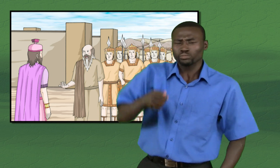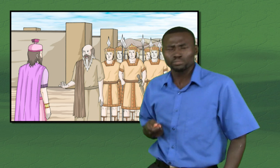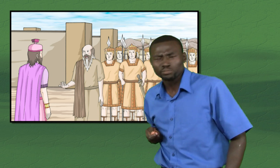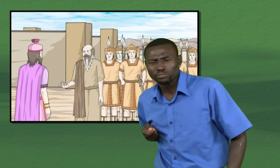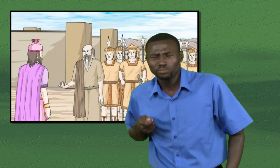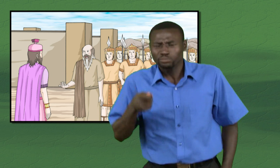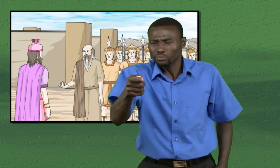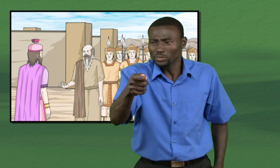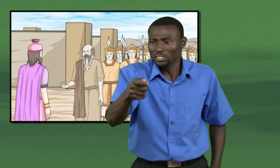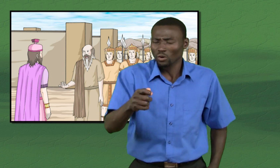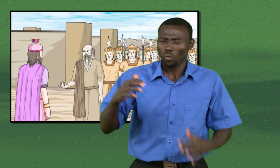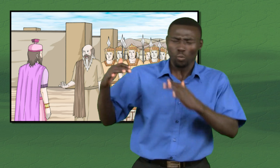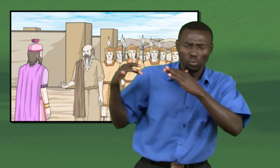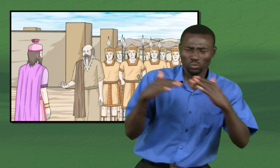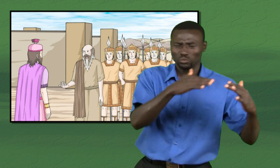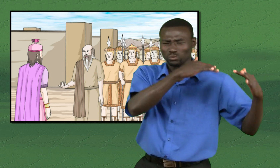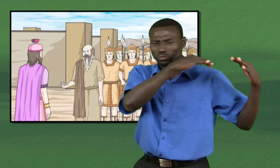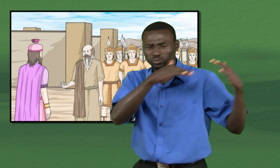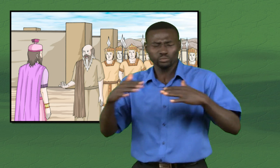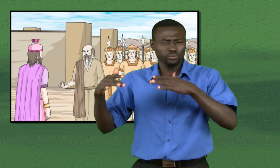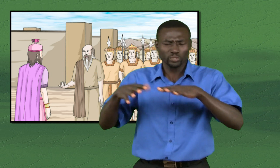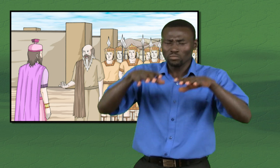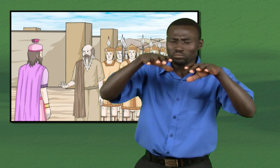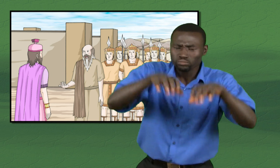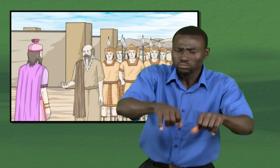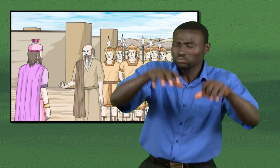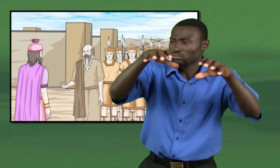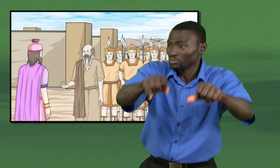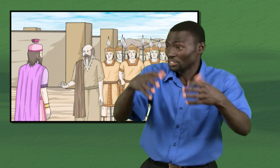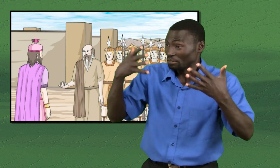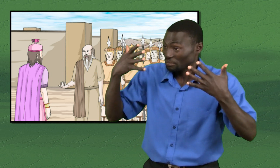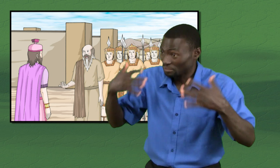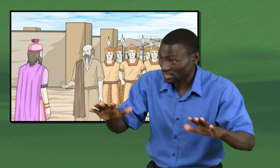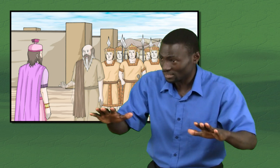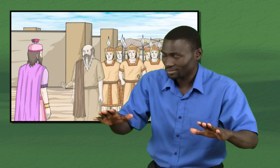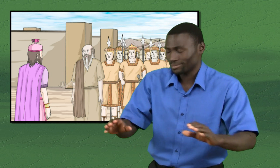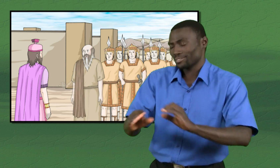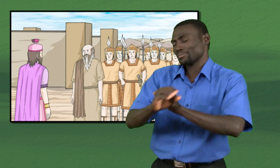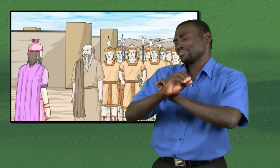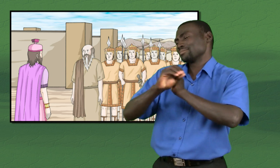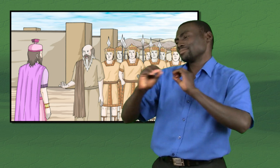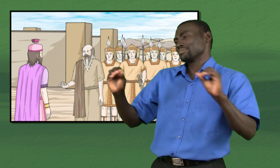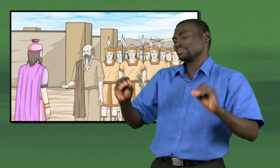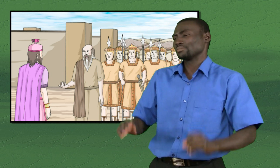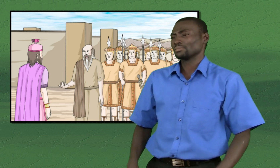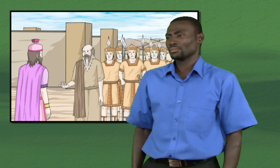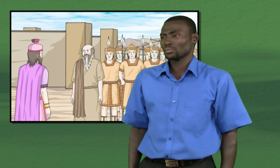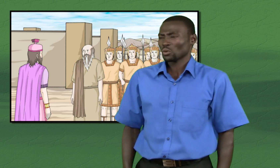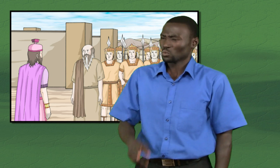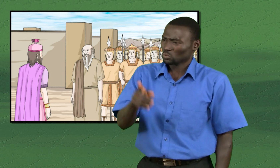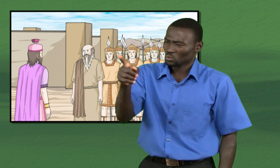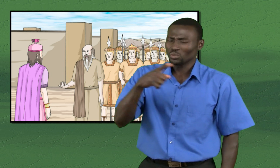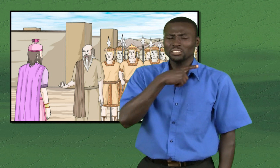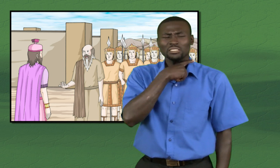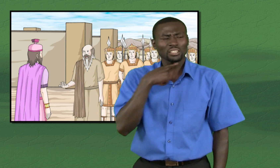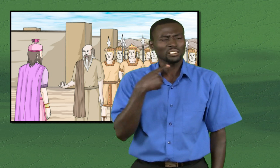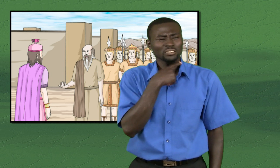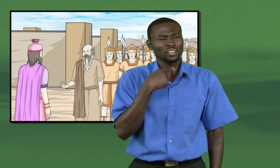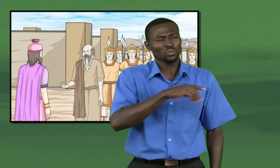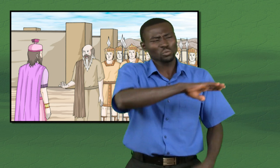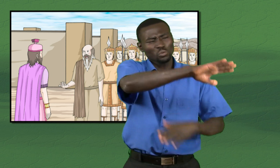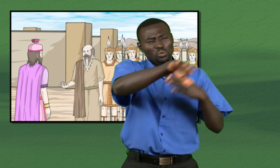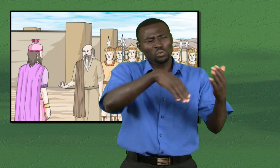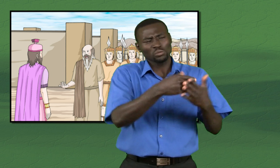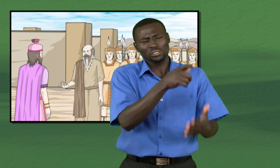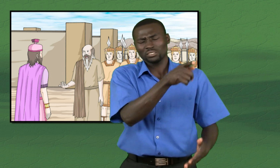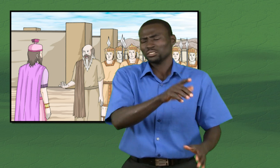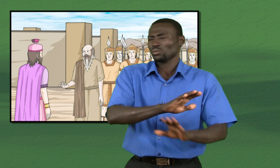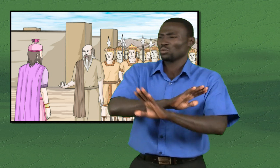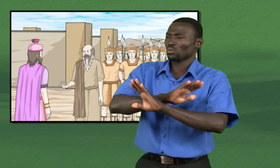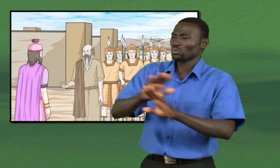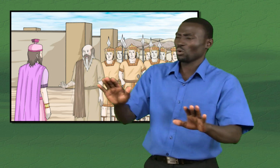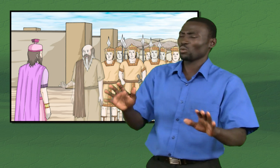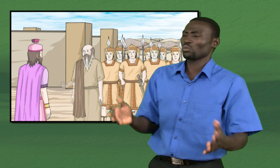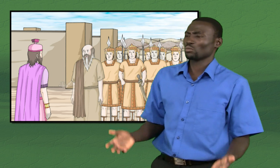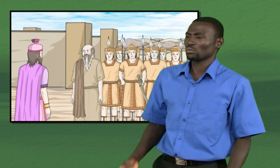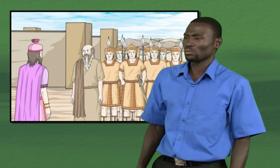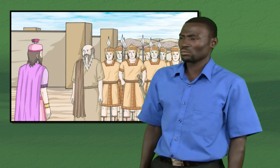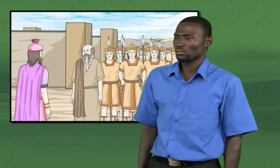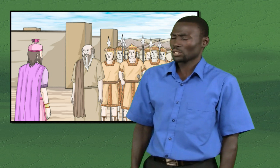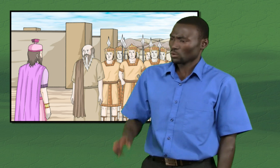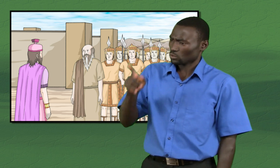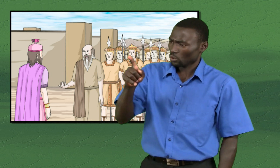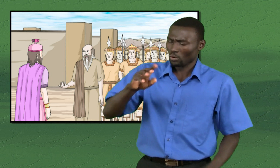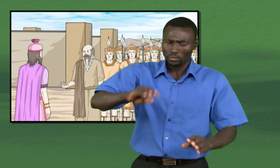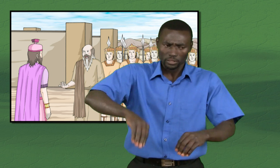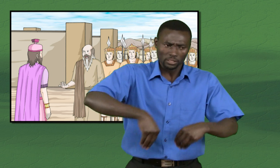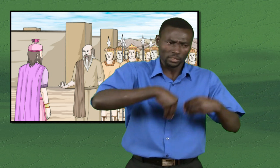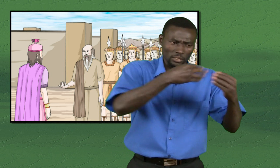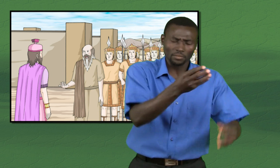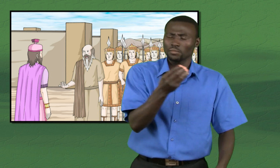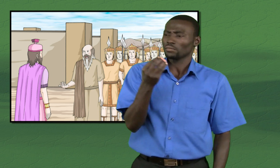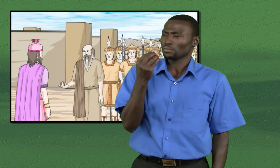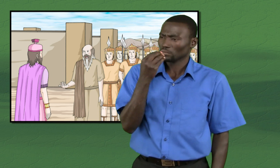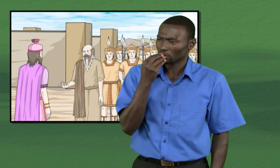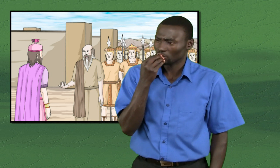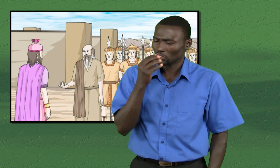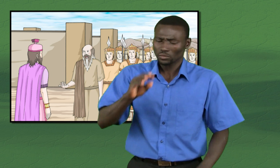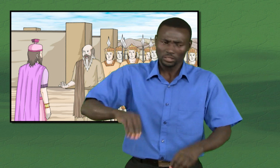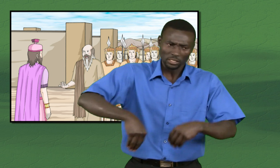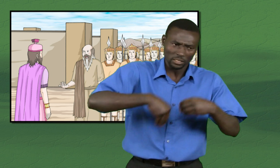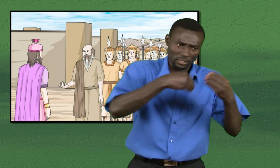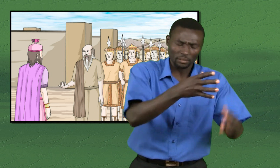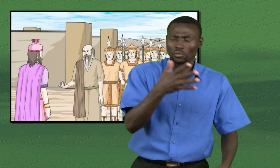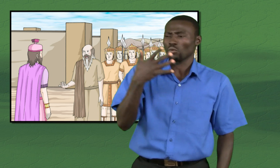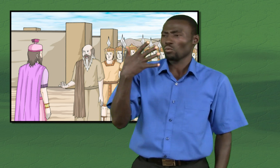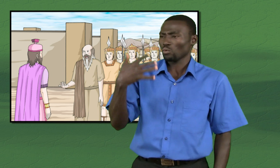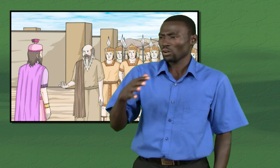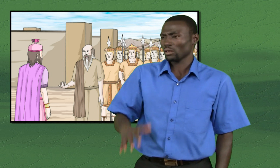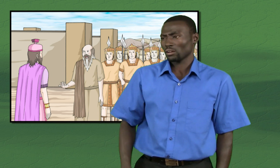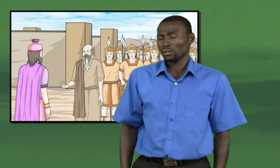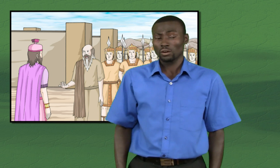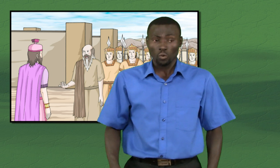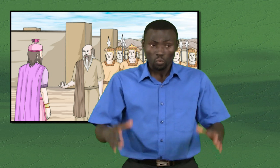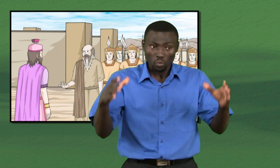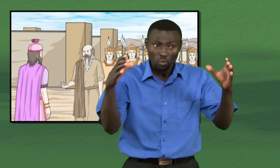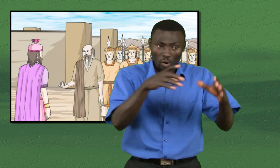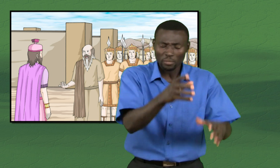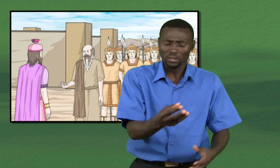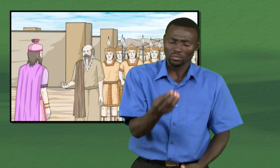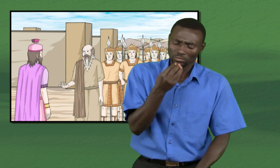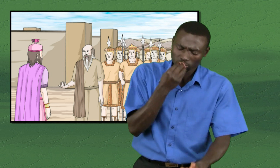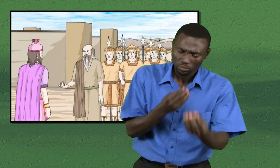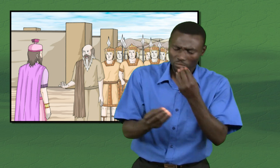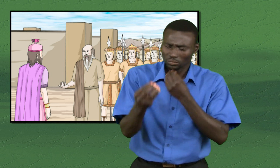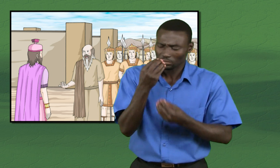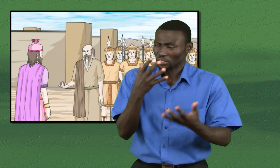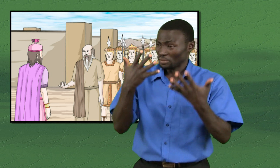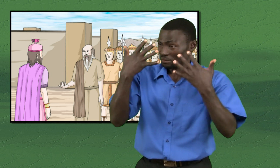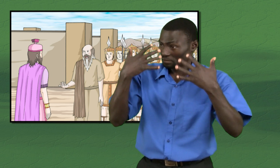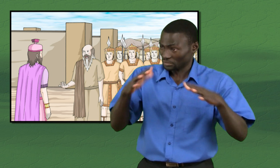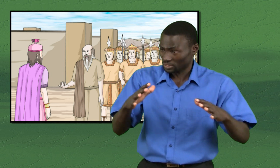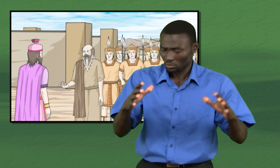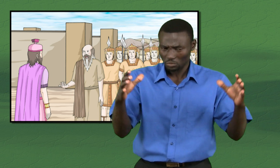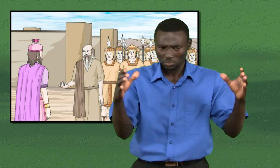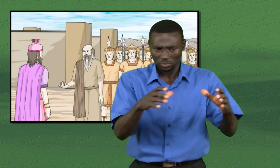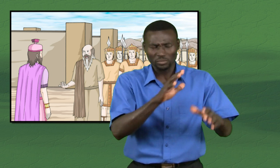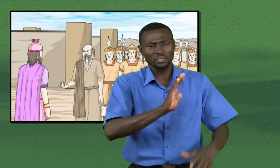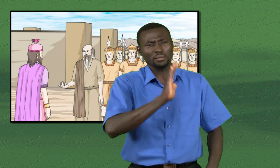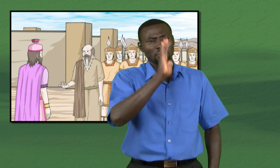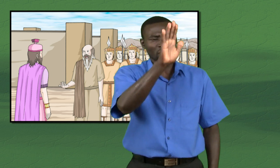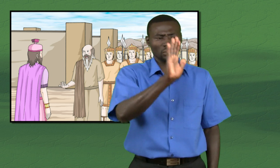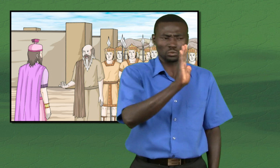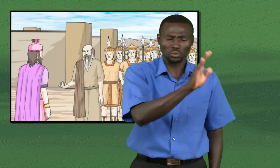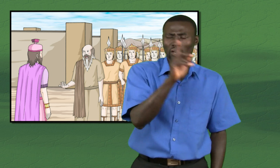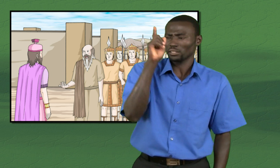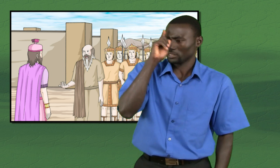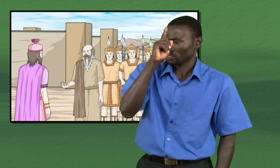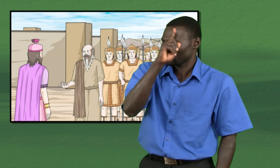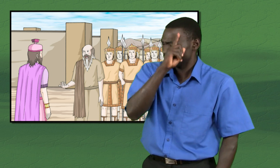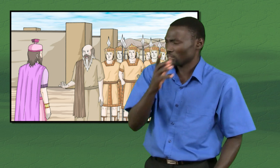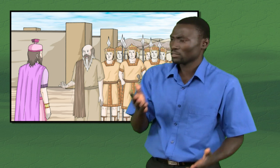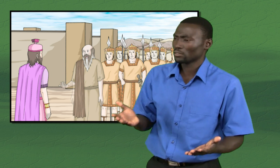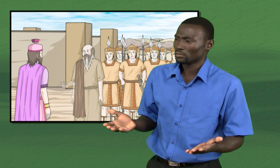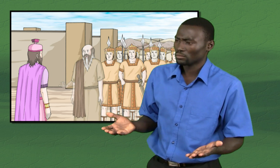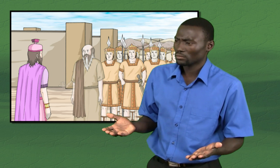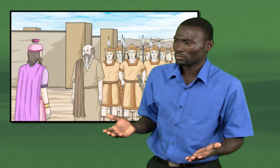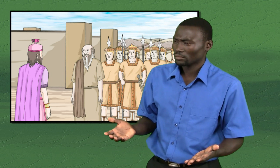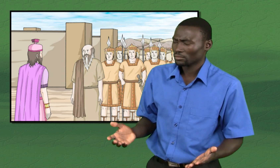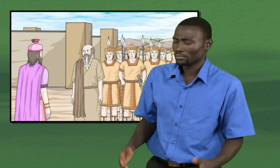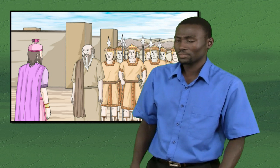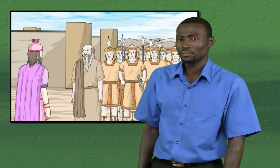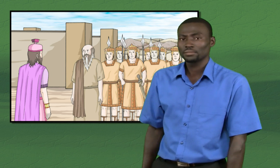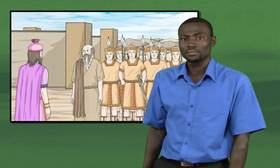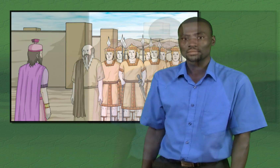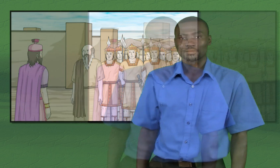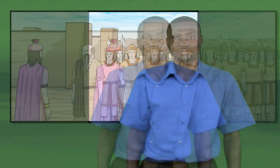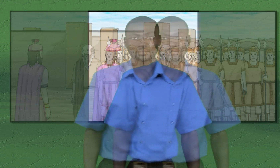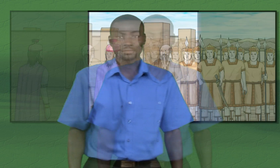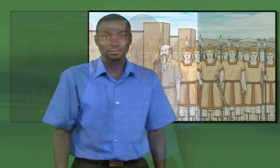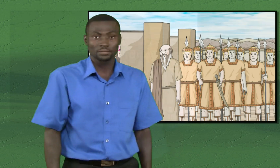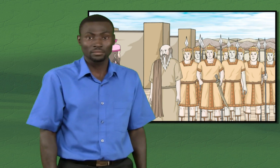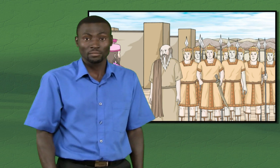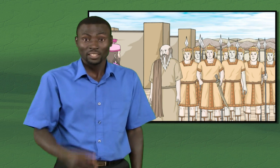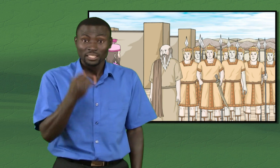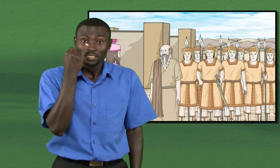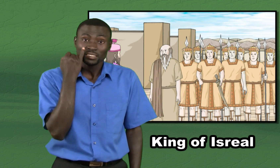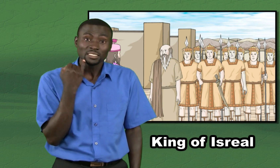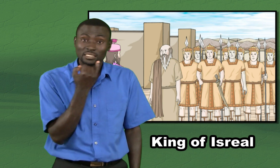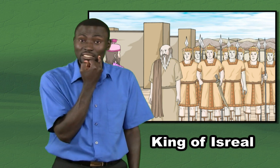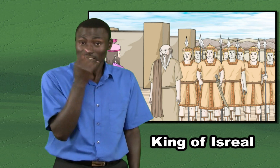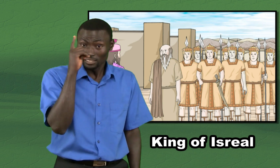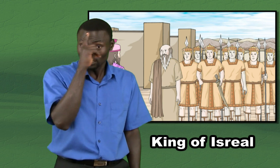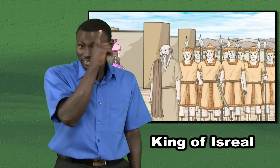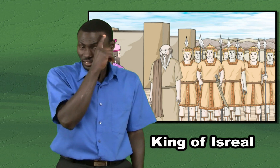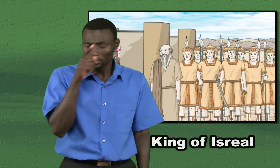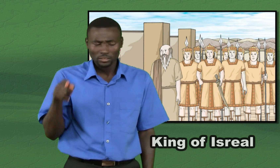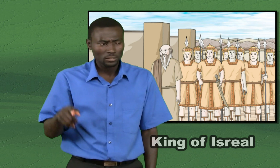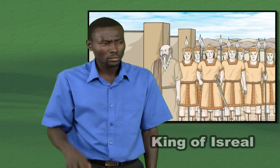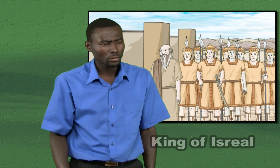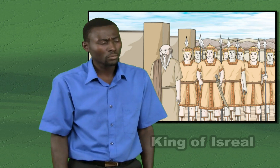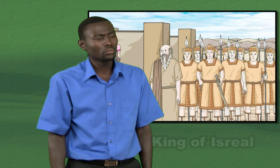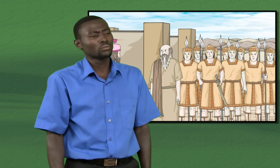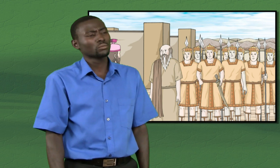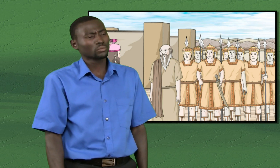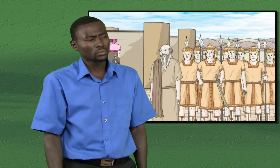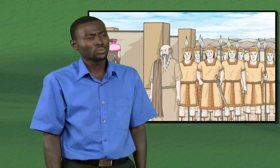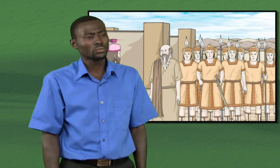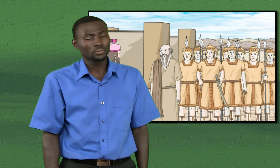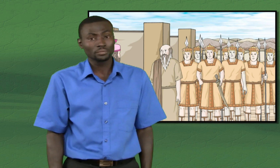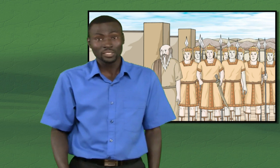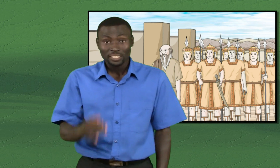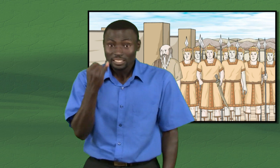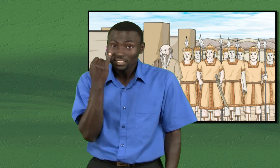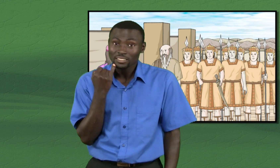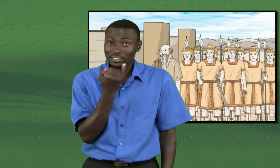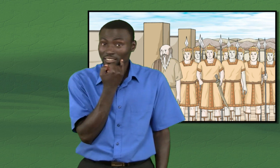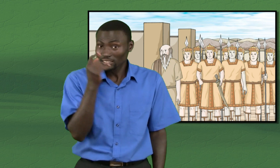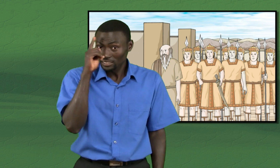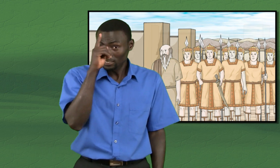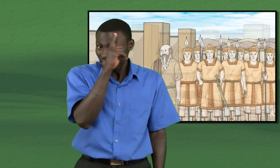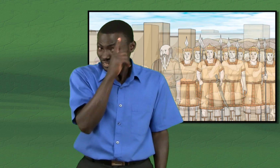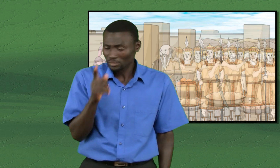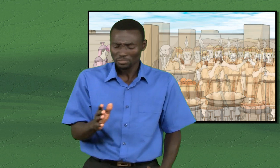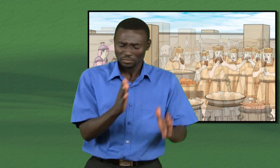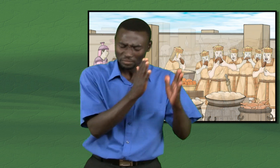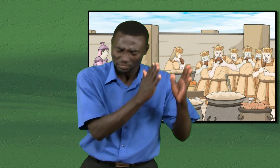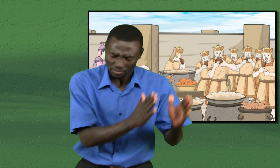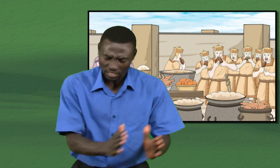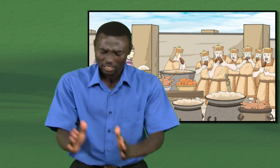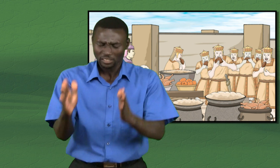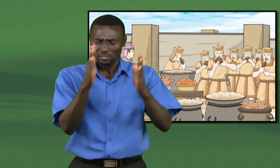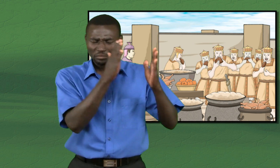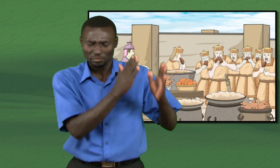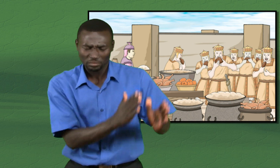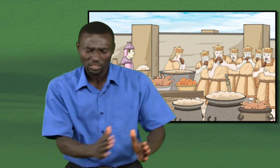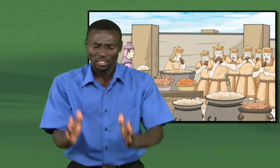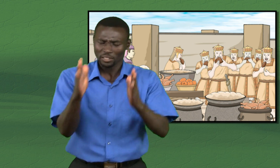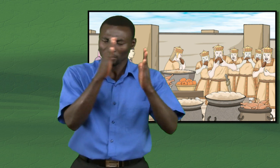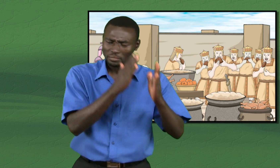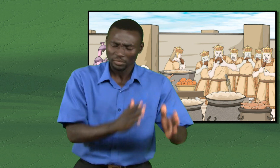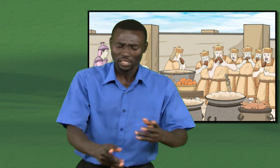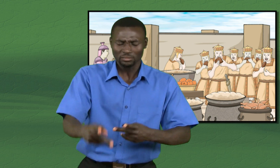“Would you kill those you have captured with your own sword or bow?